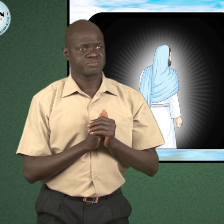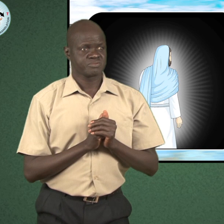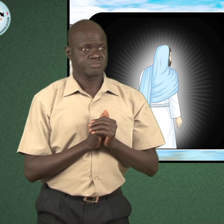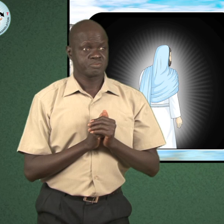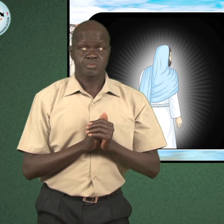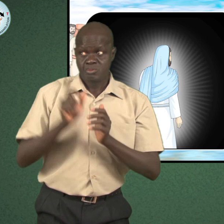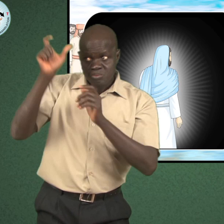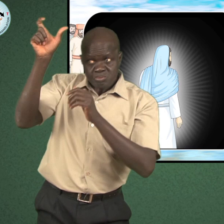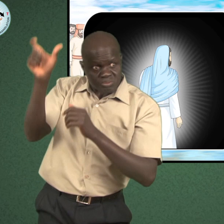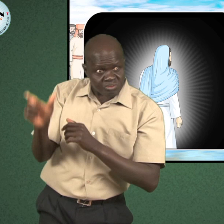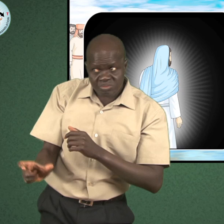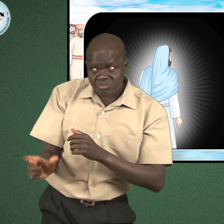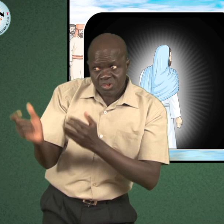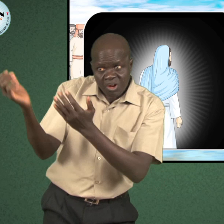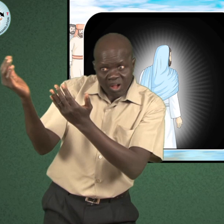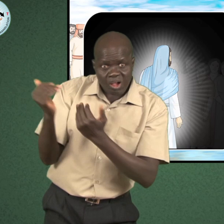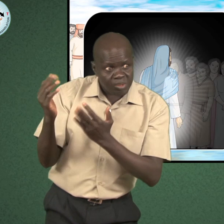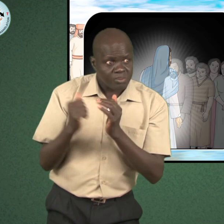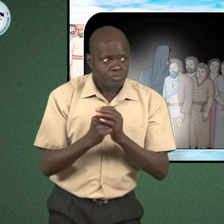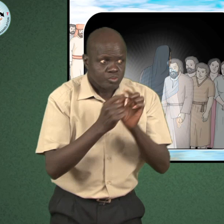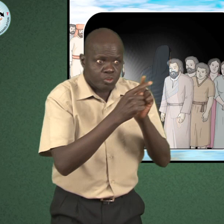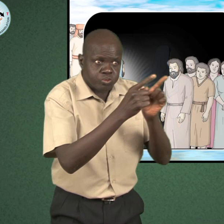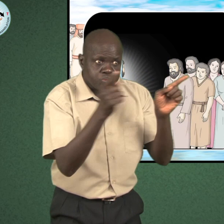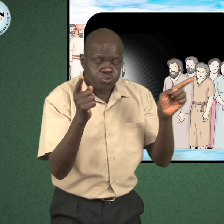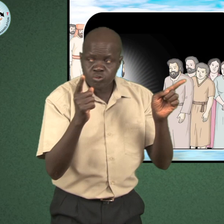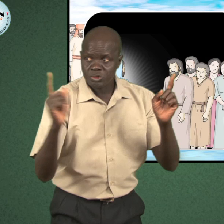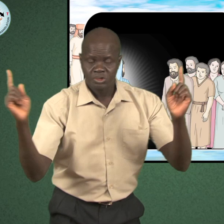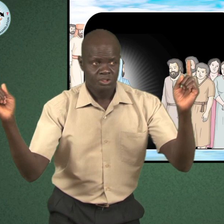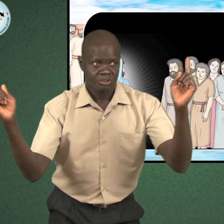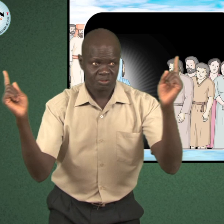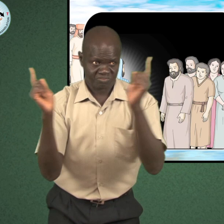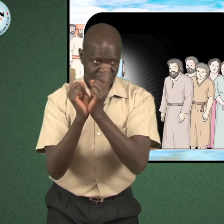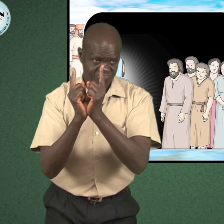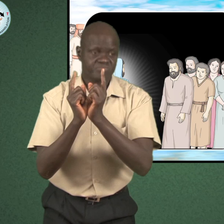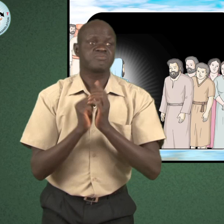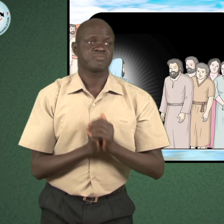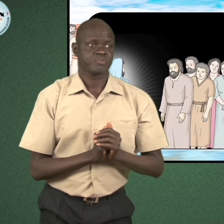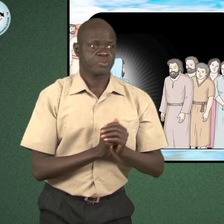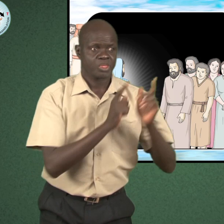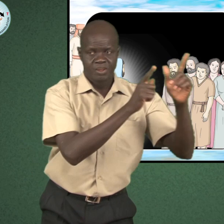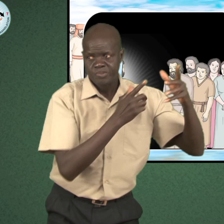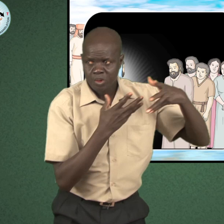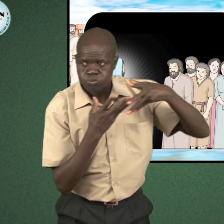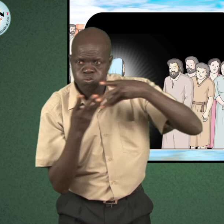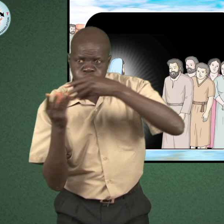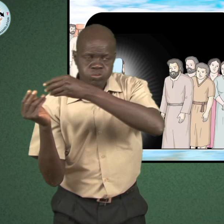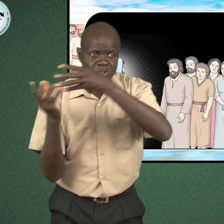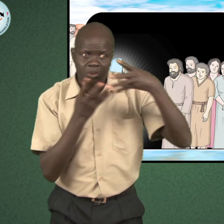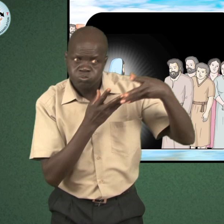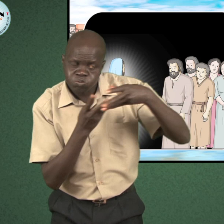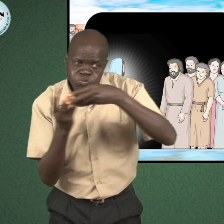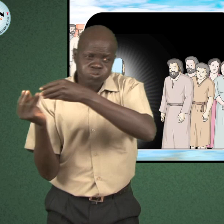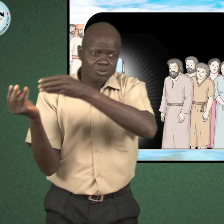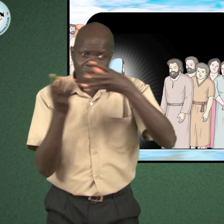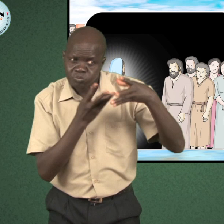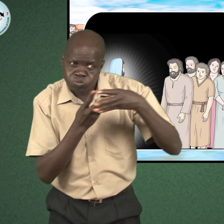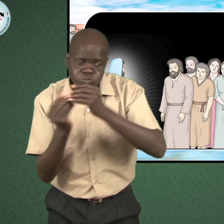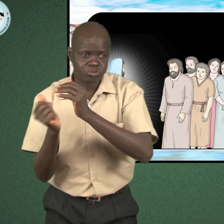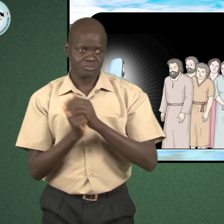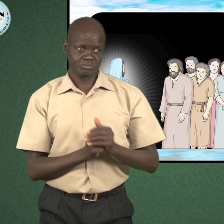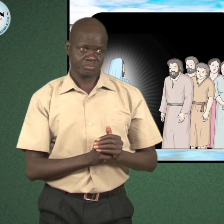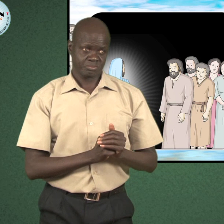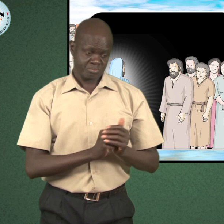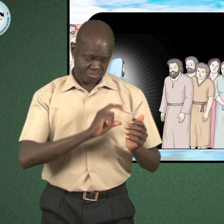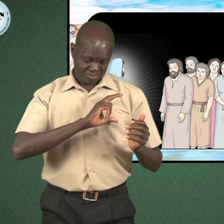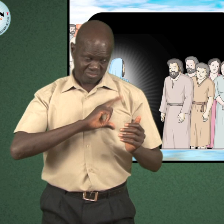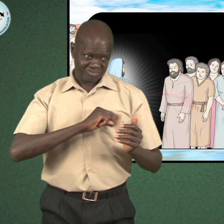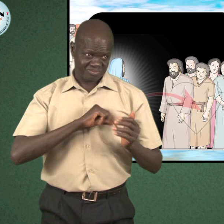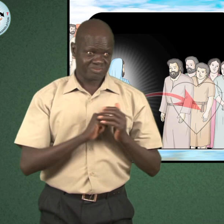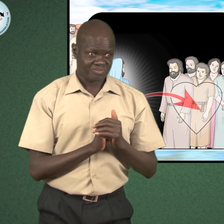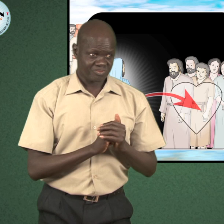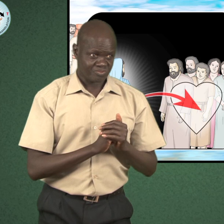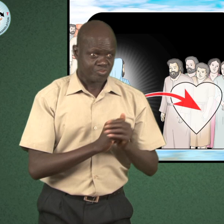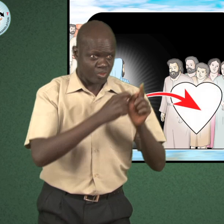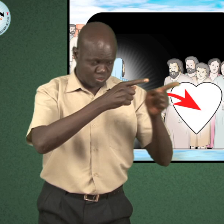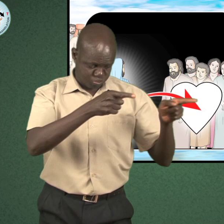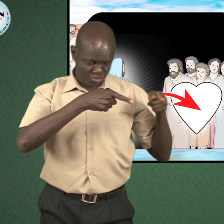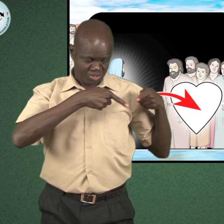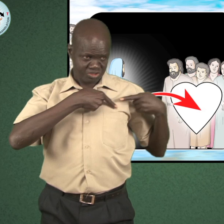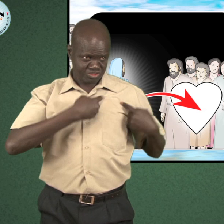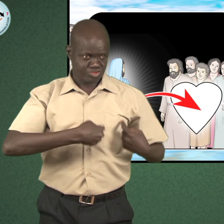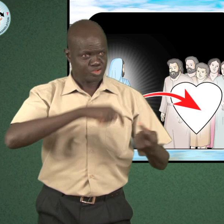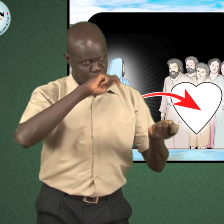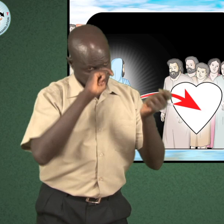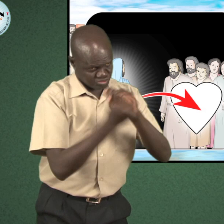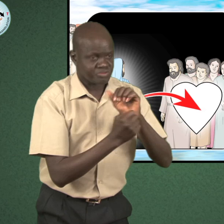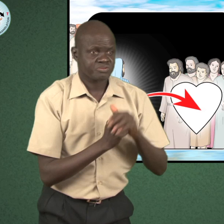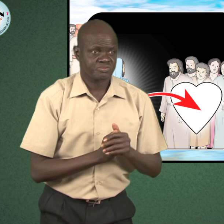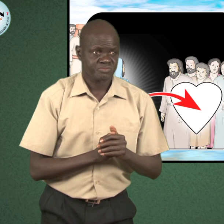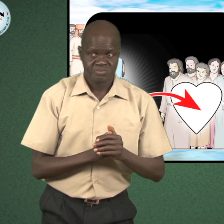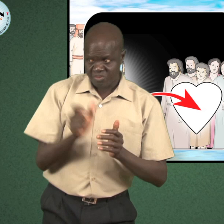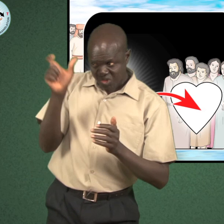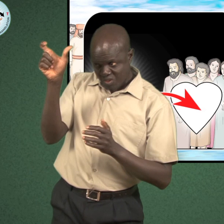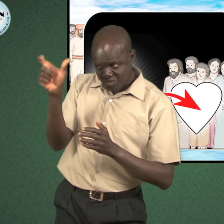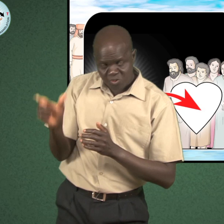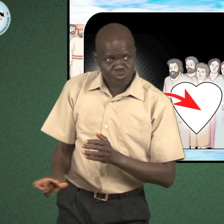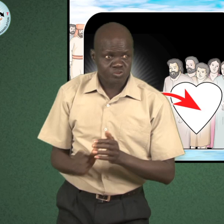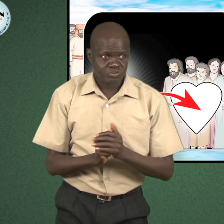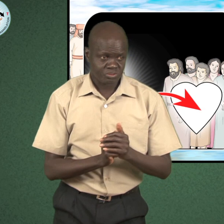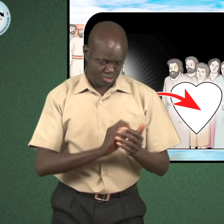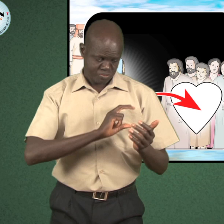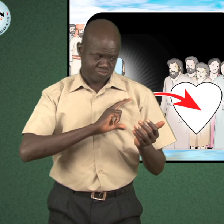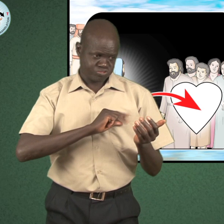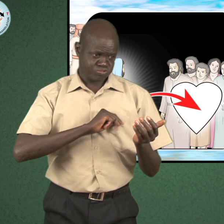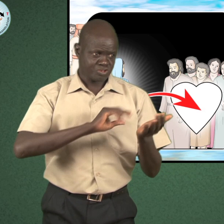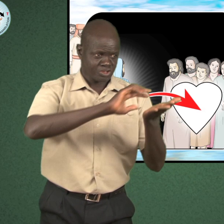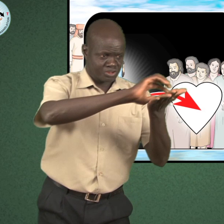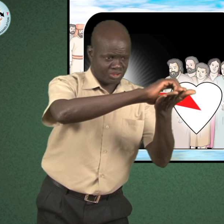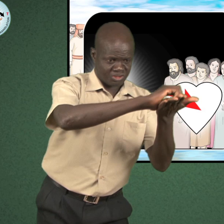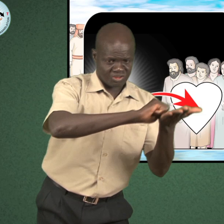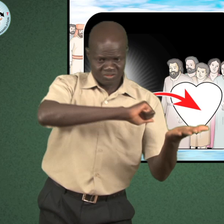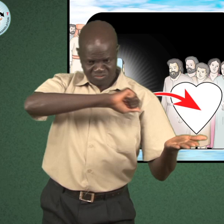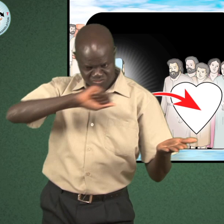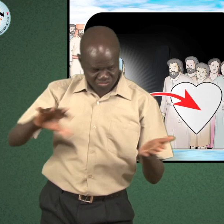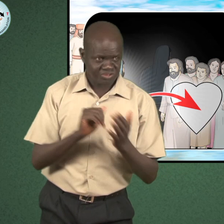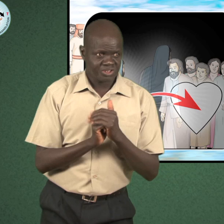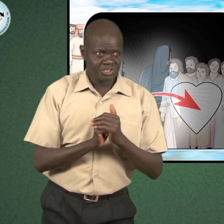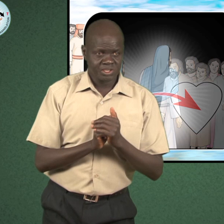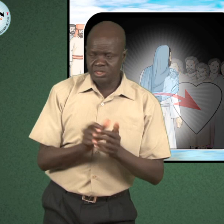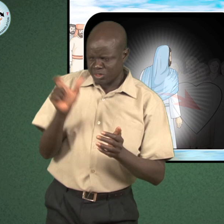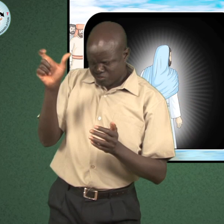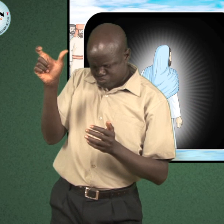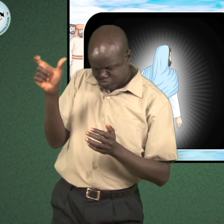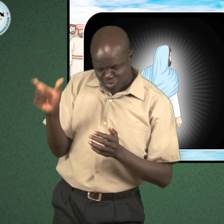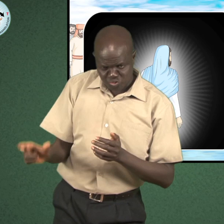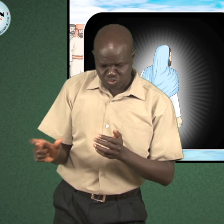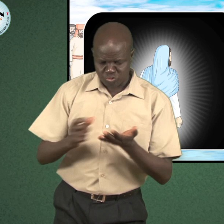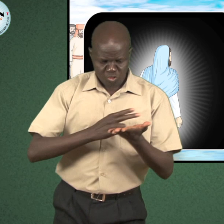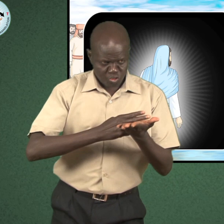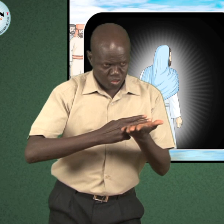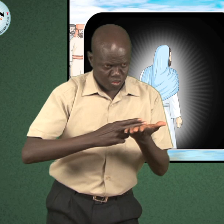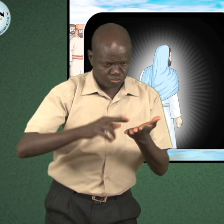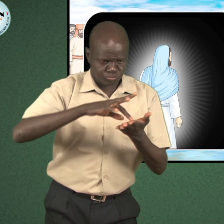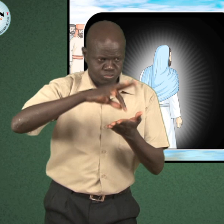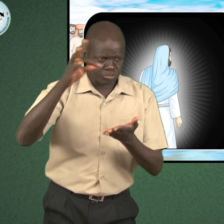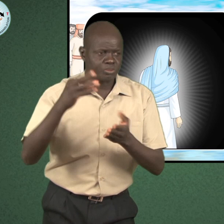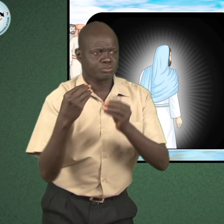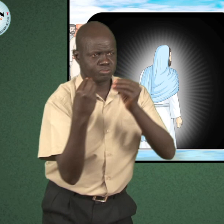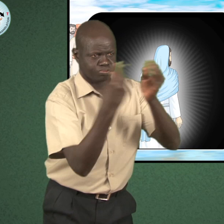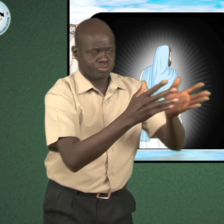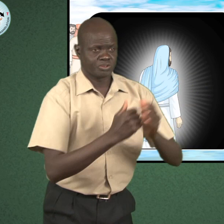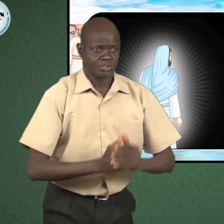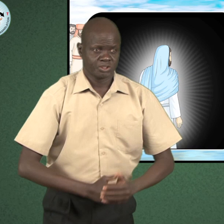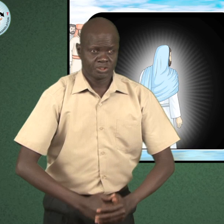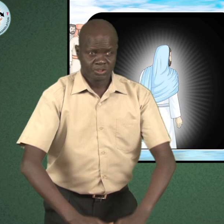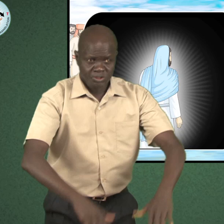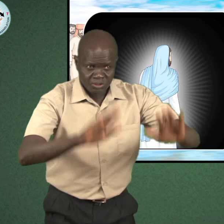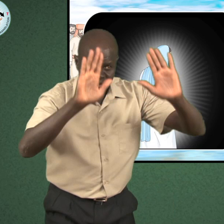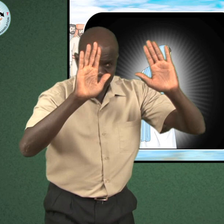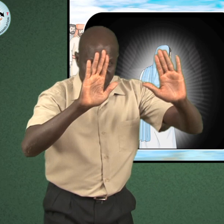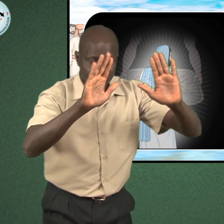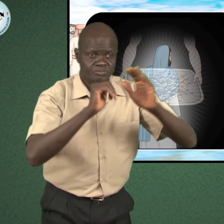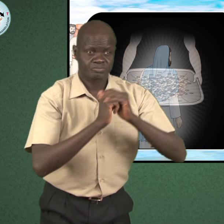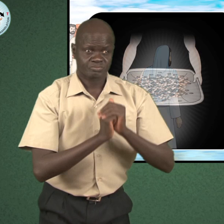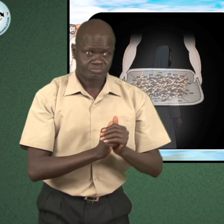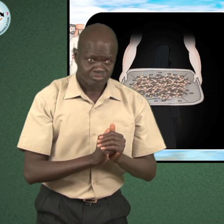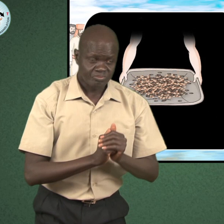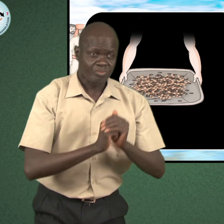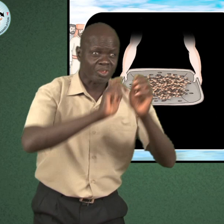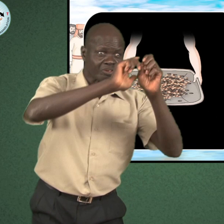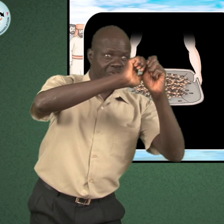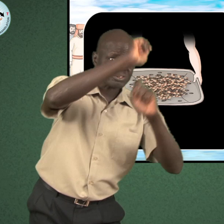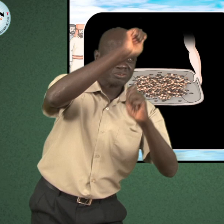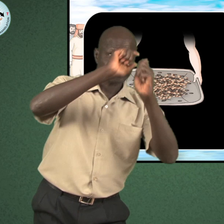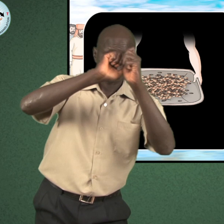He will baptize you with the Holy Spirit and with fire.